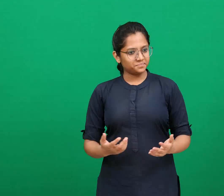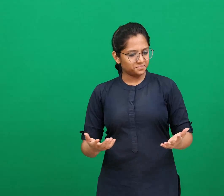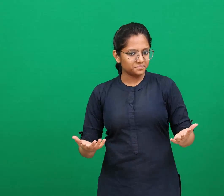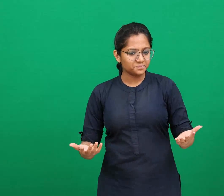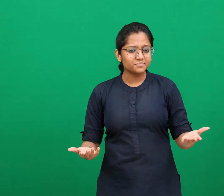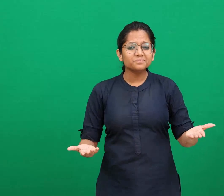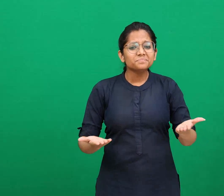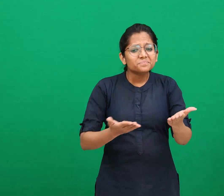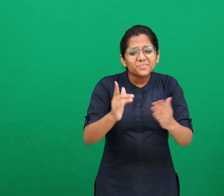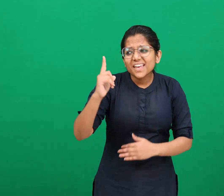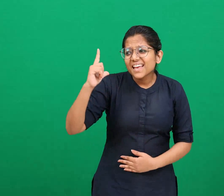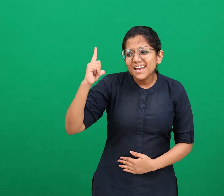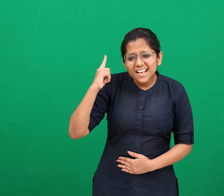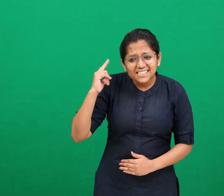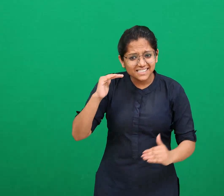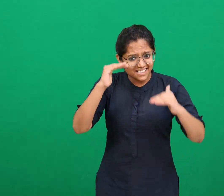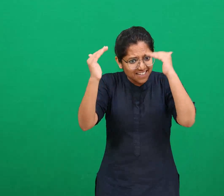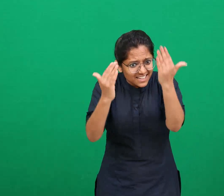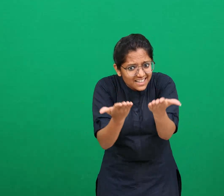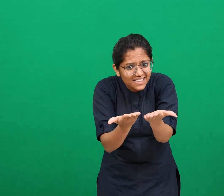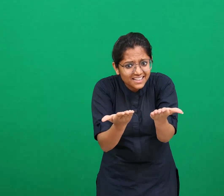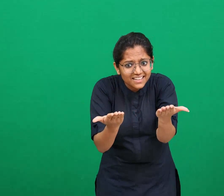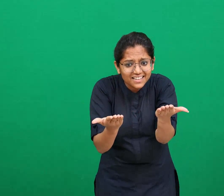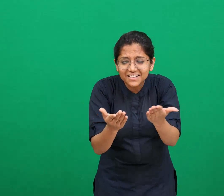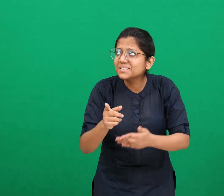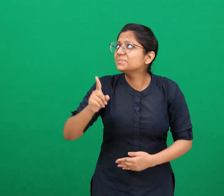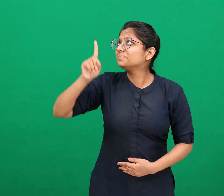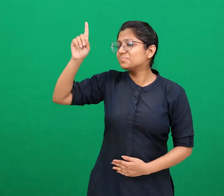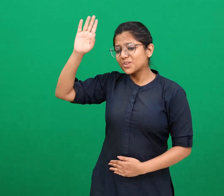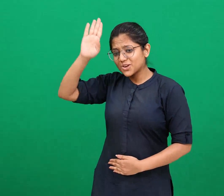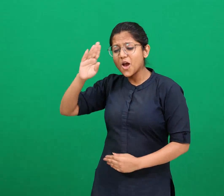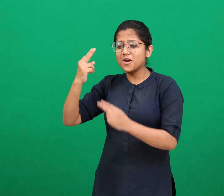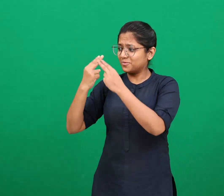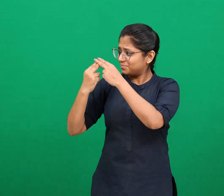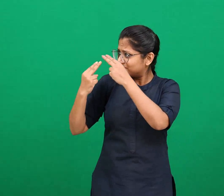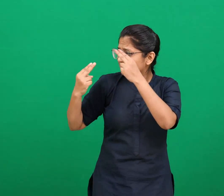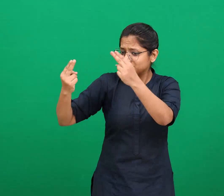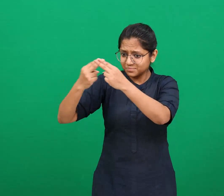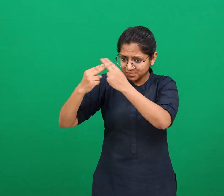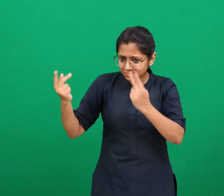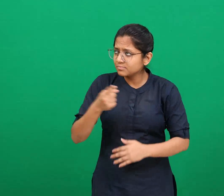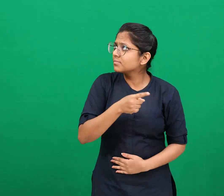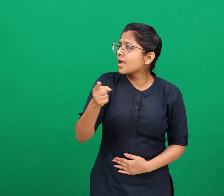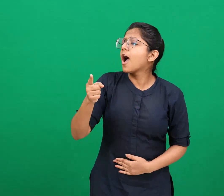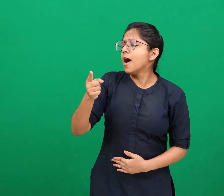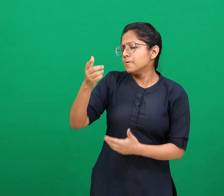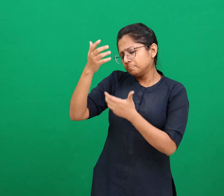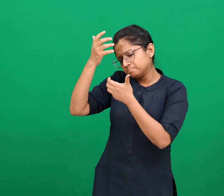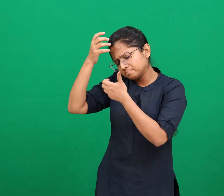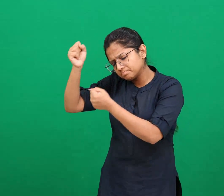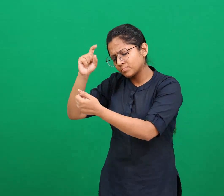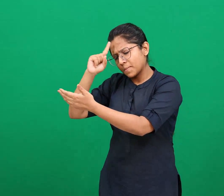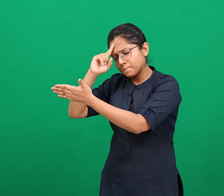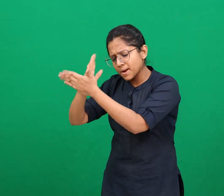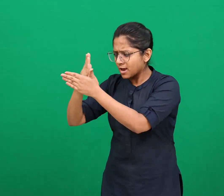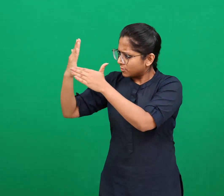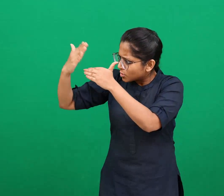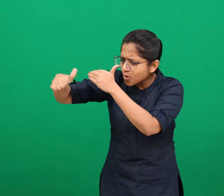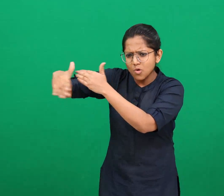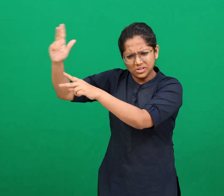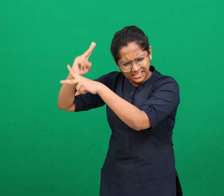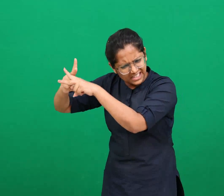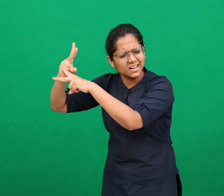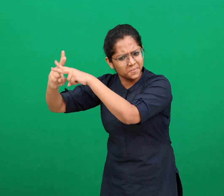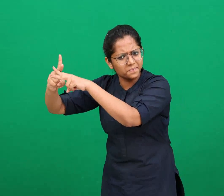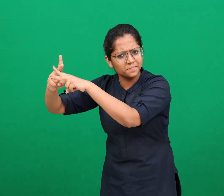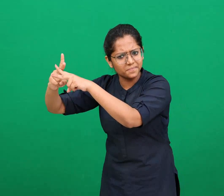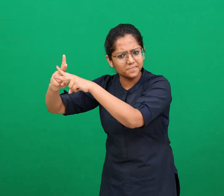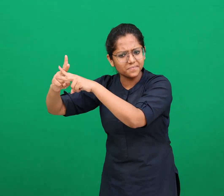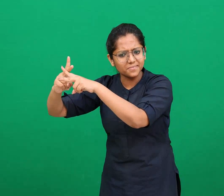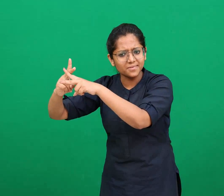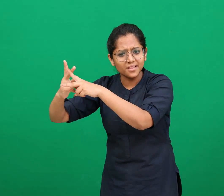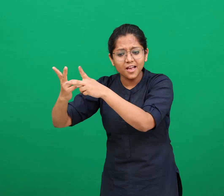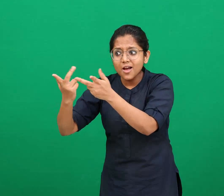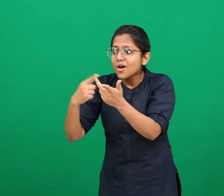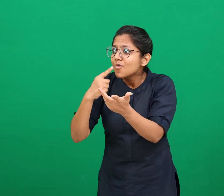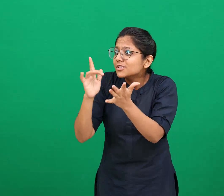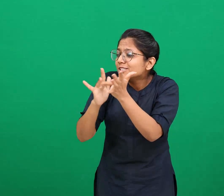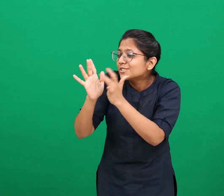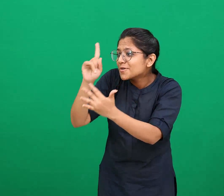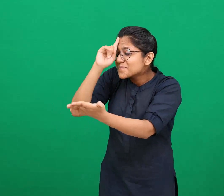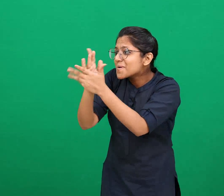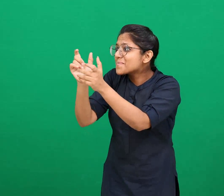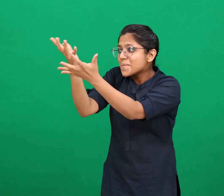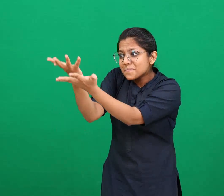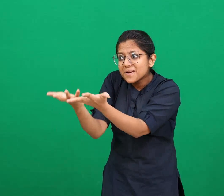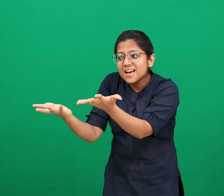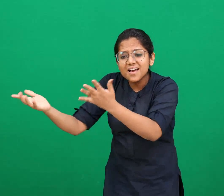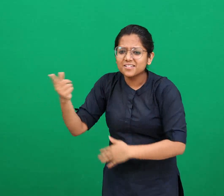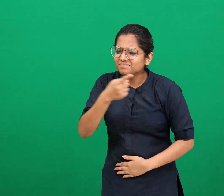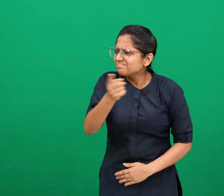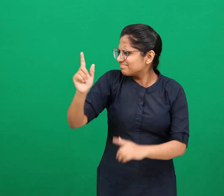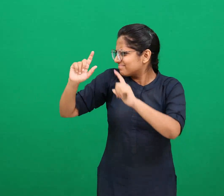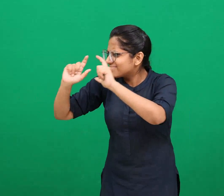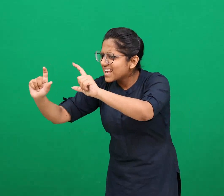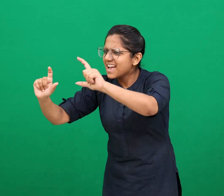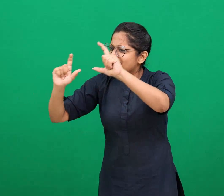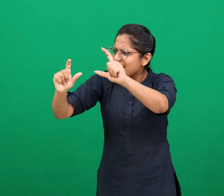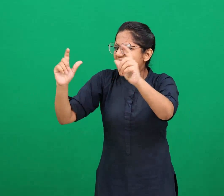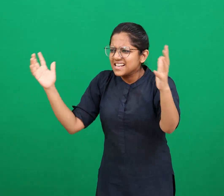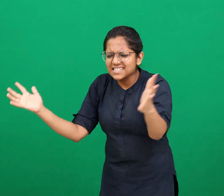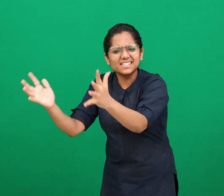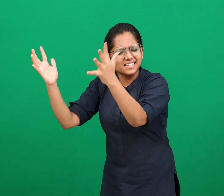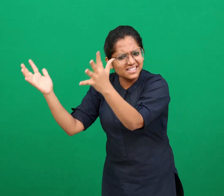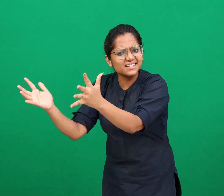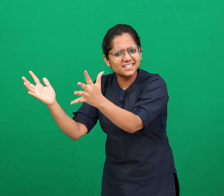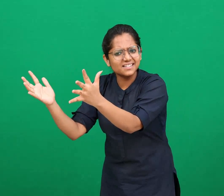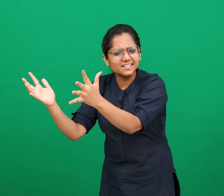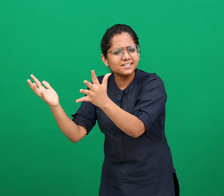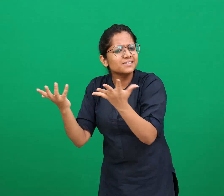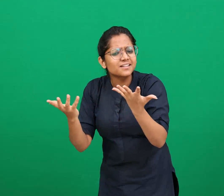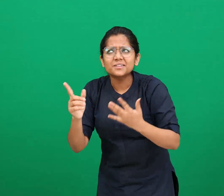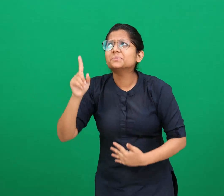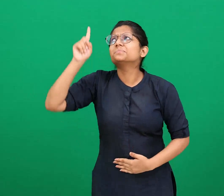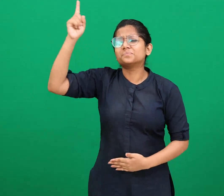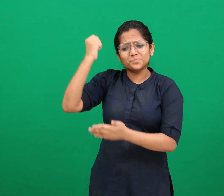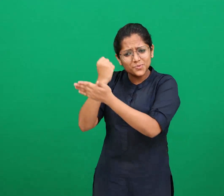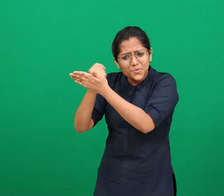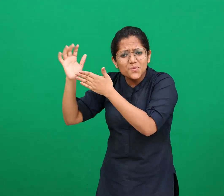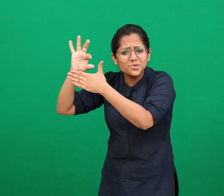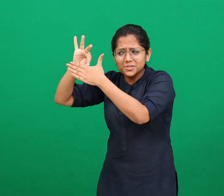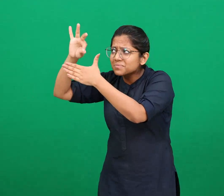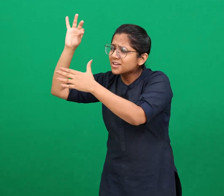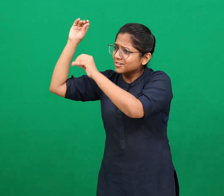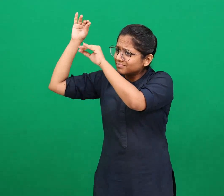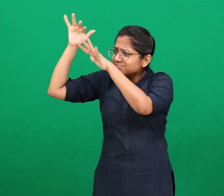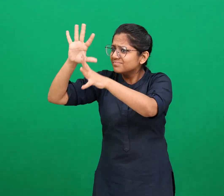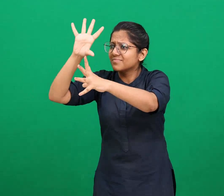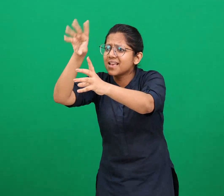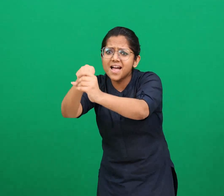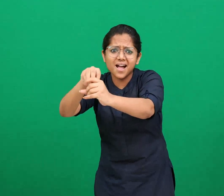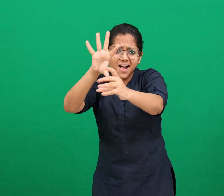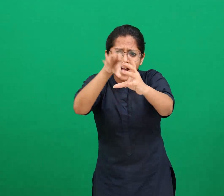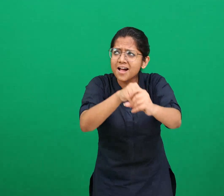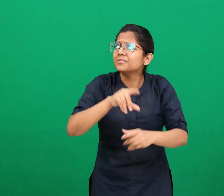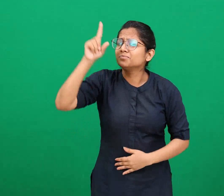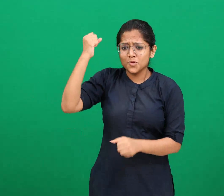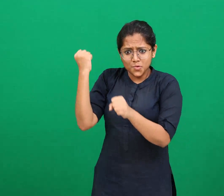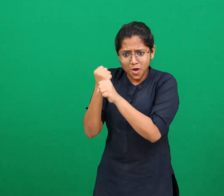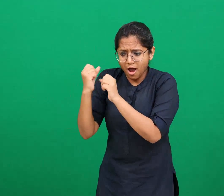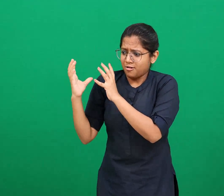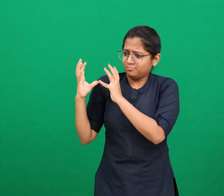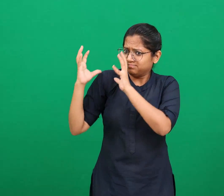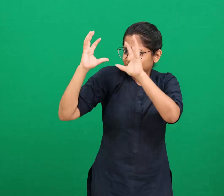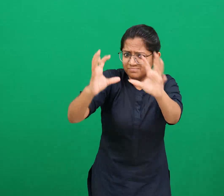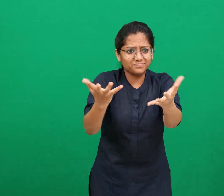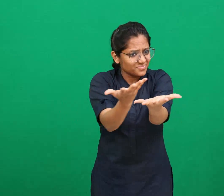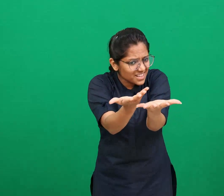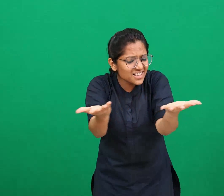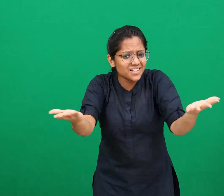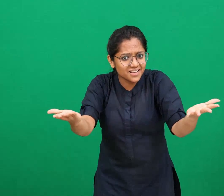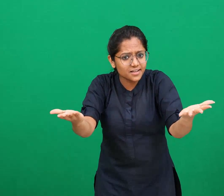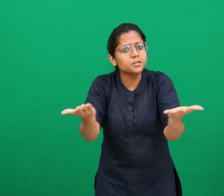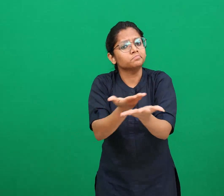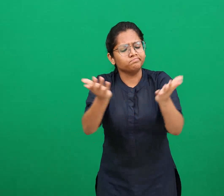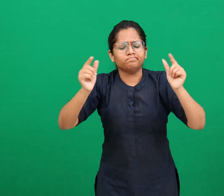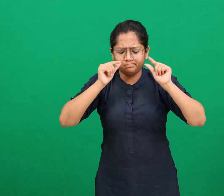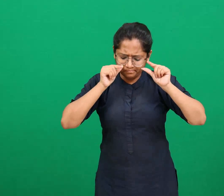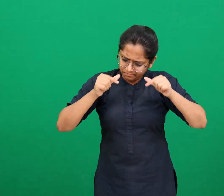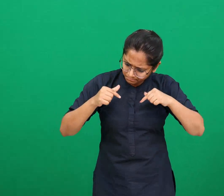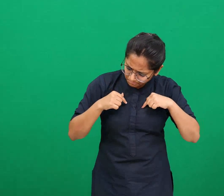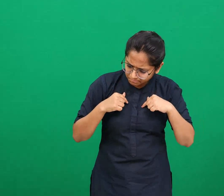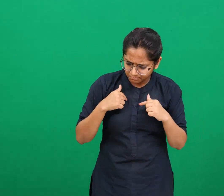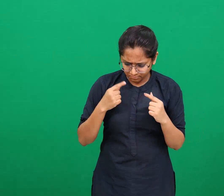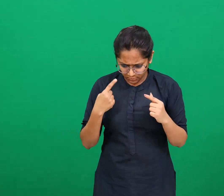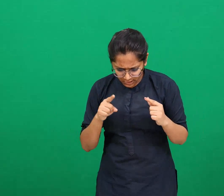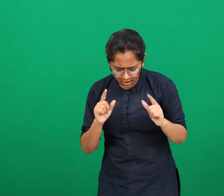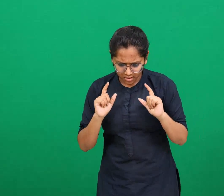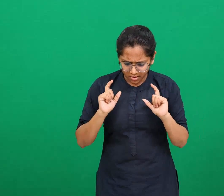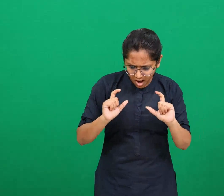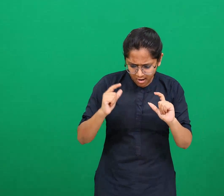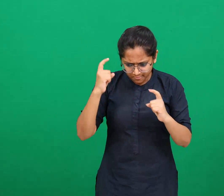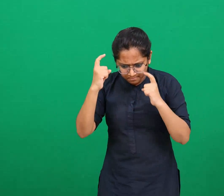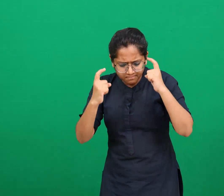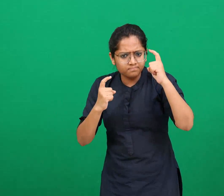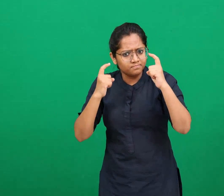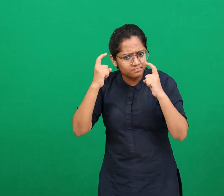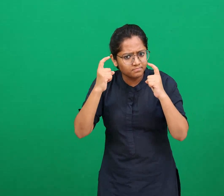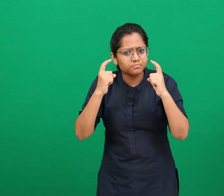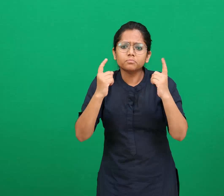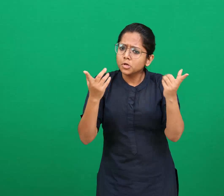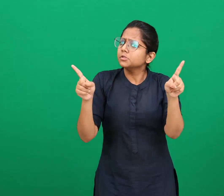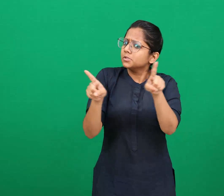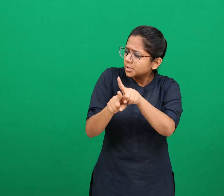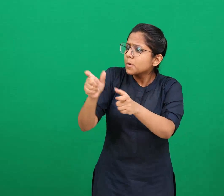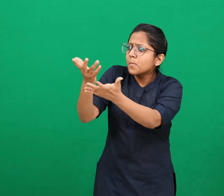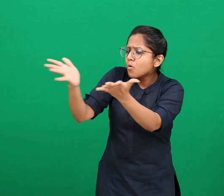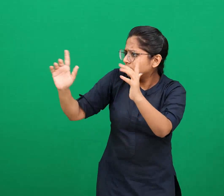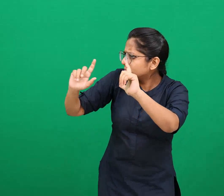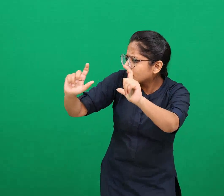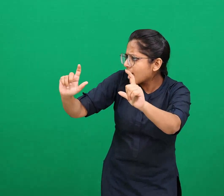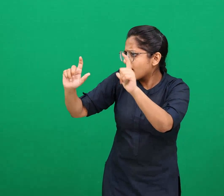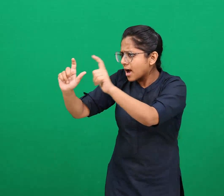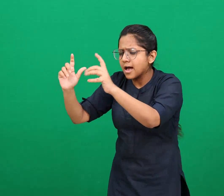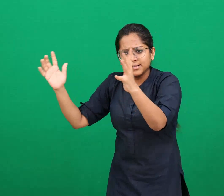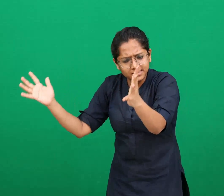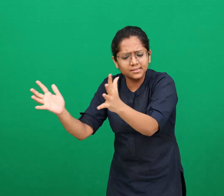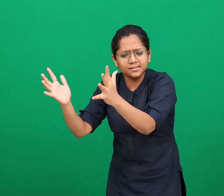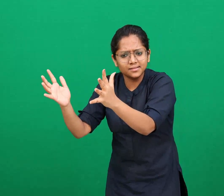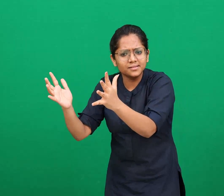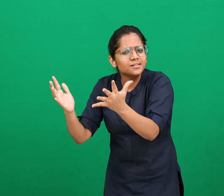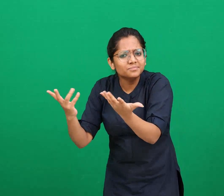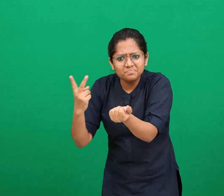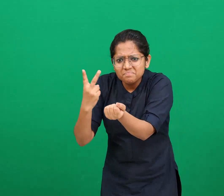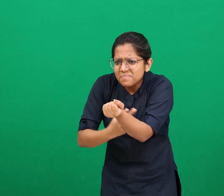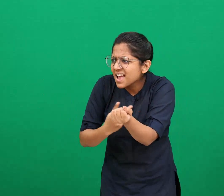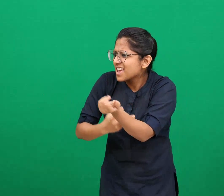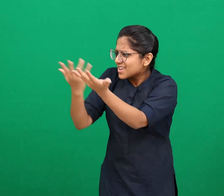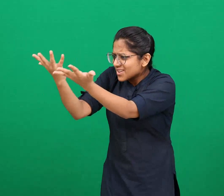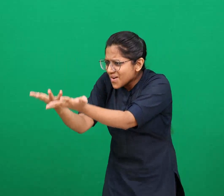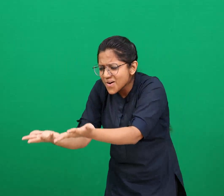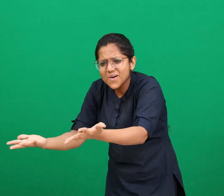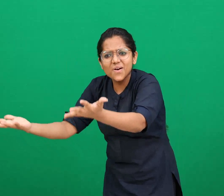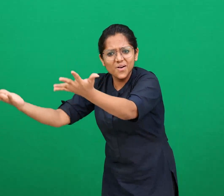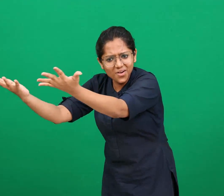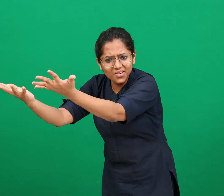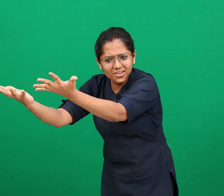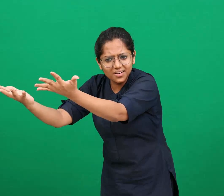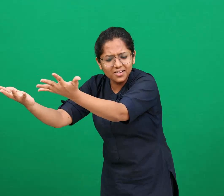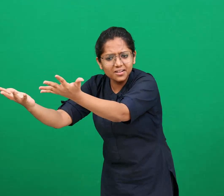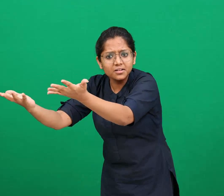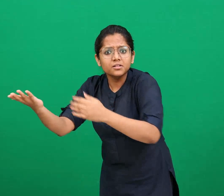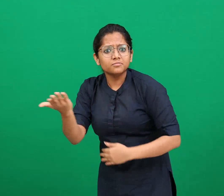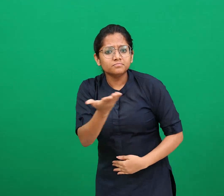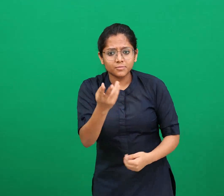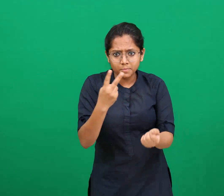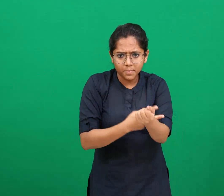Keep watch over yourselves and the entire flock of which the Holy Spirit has made you overseers.